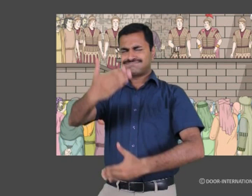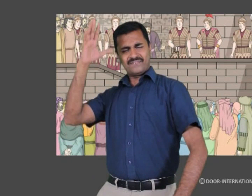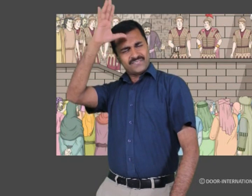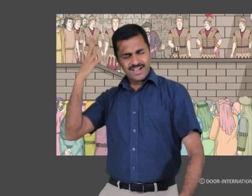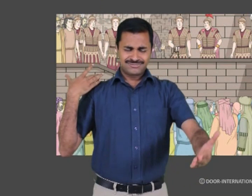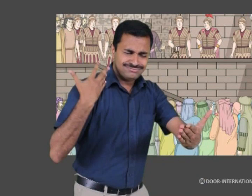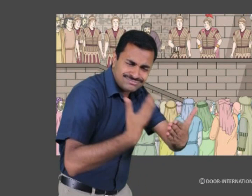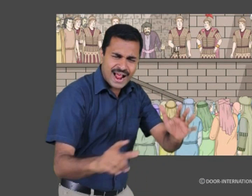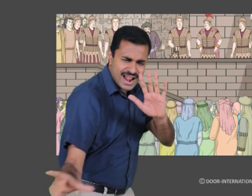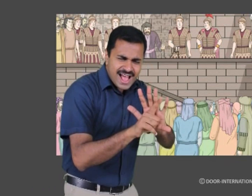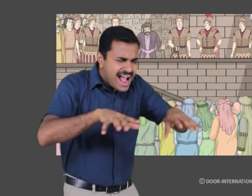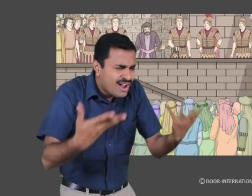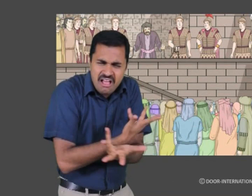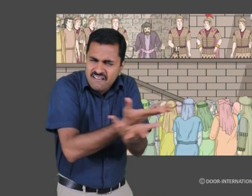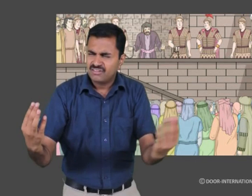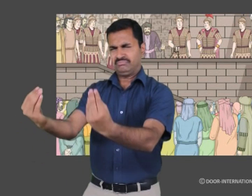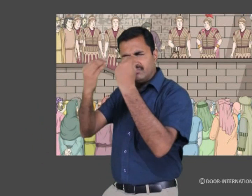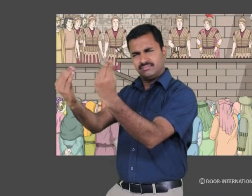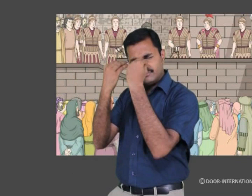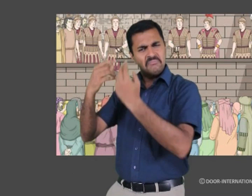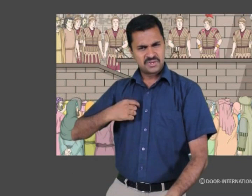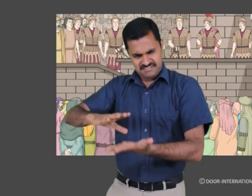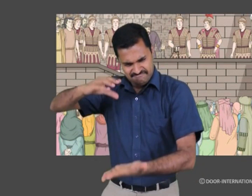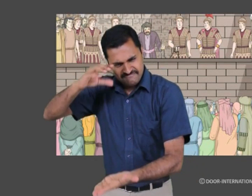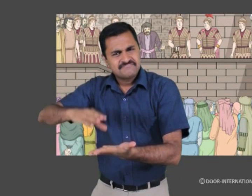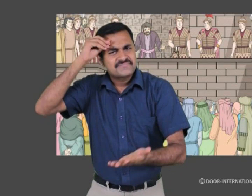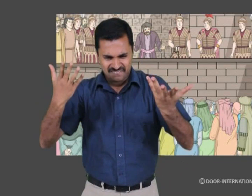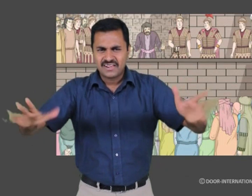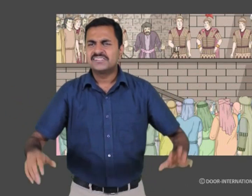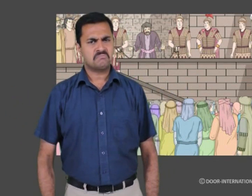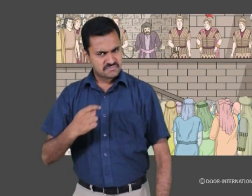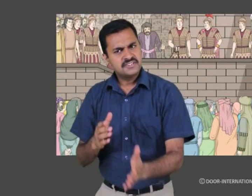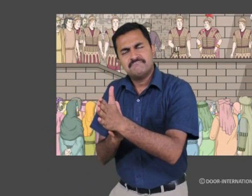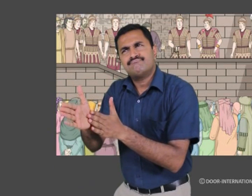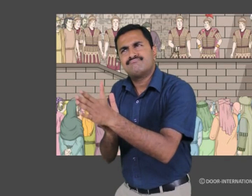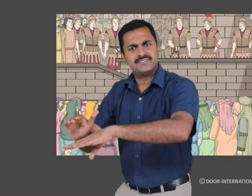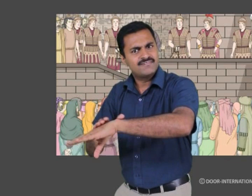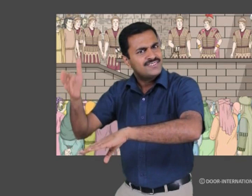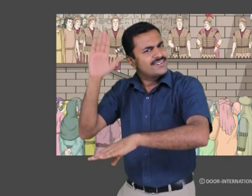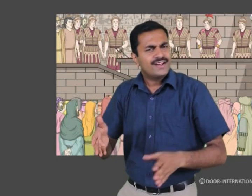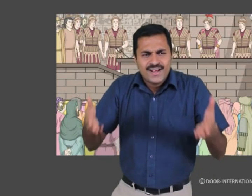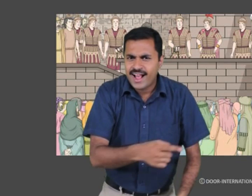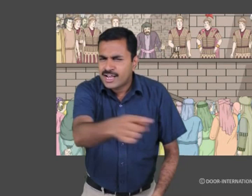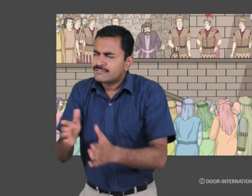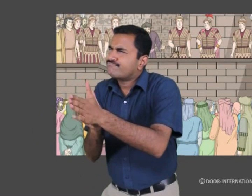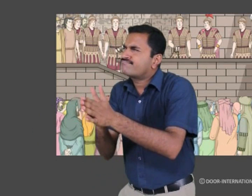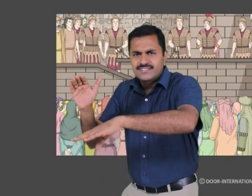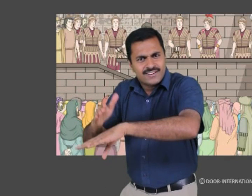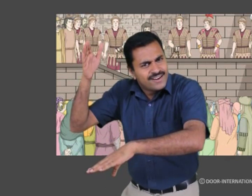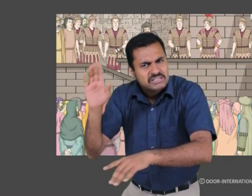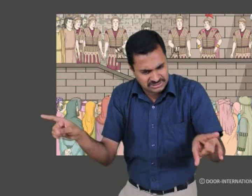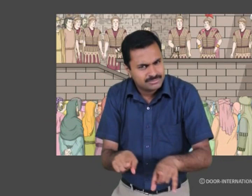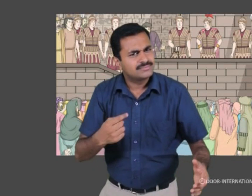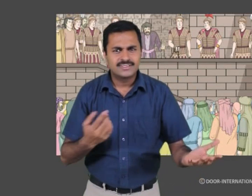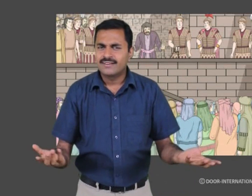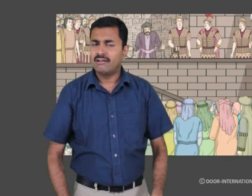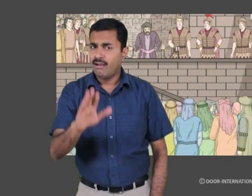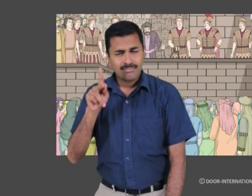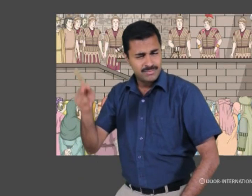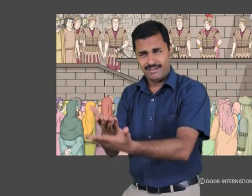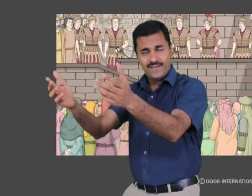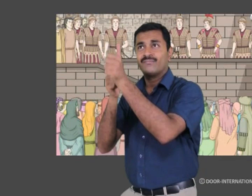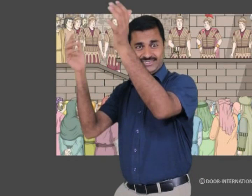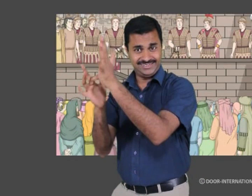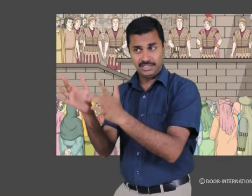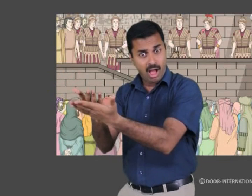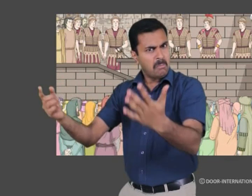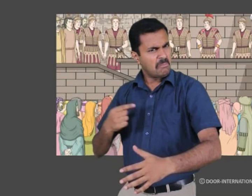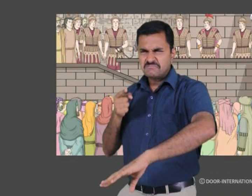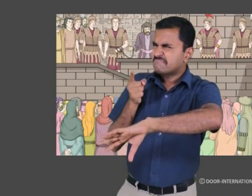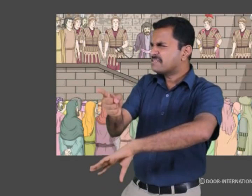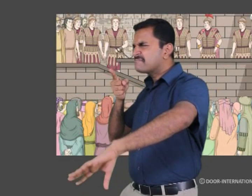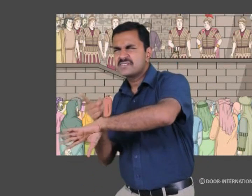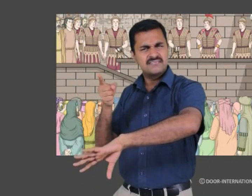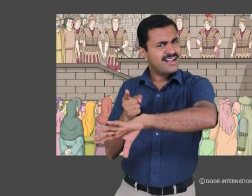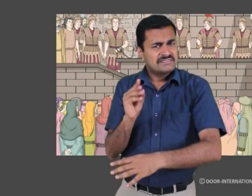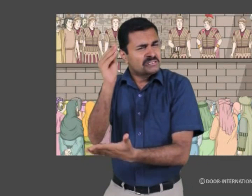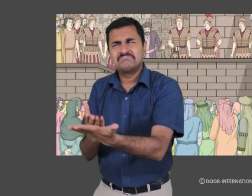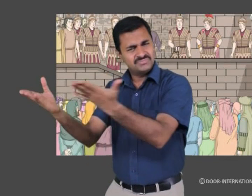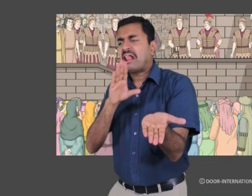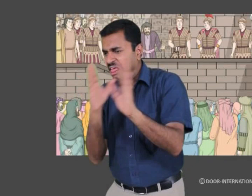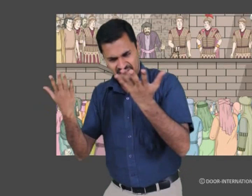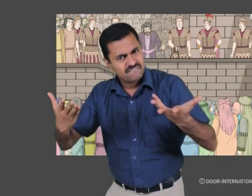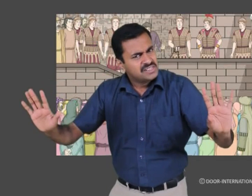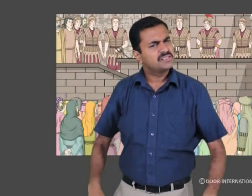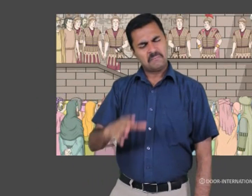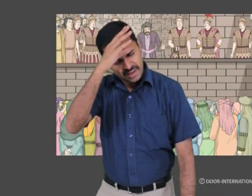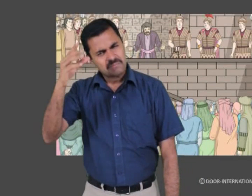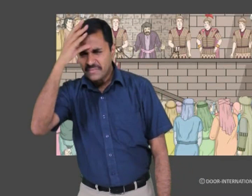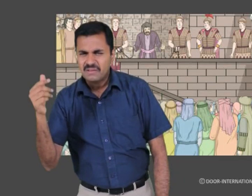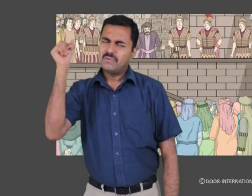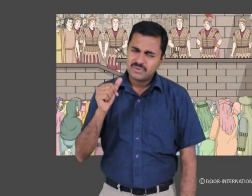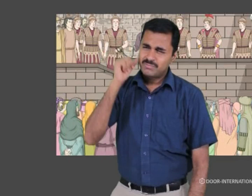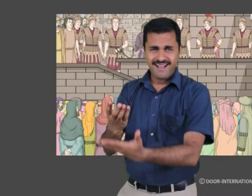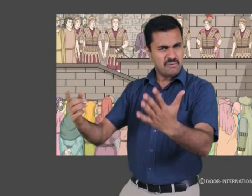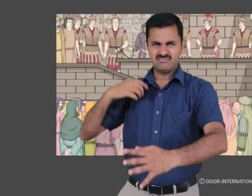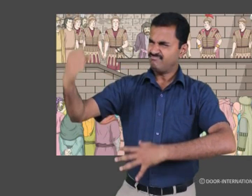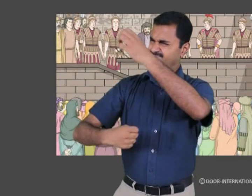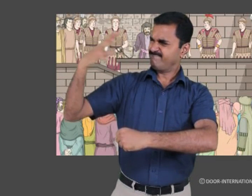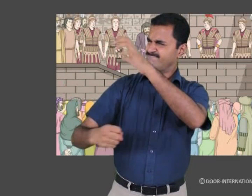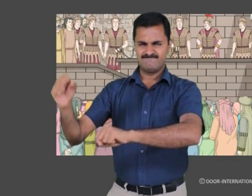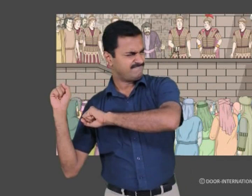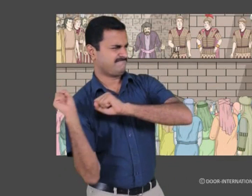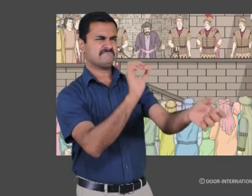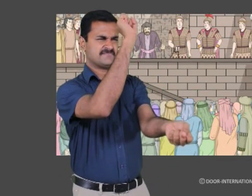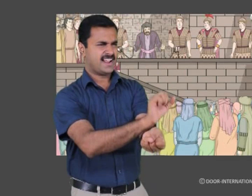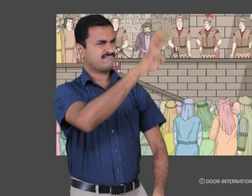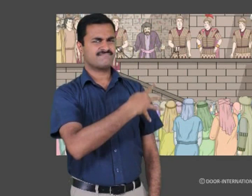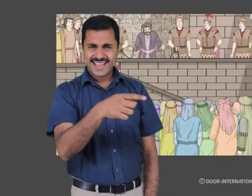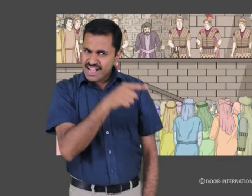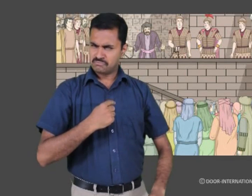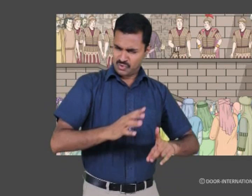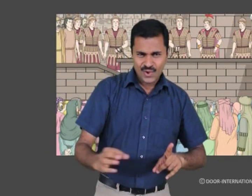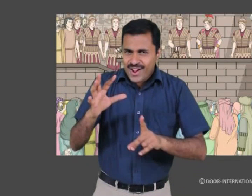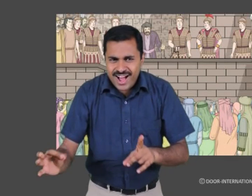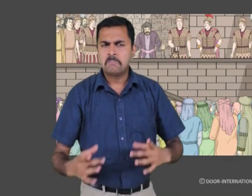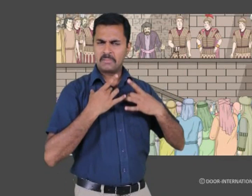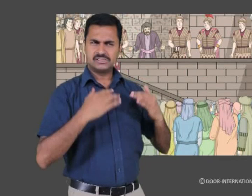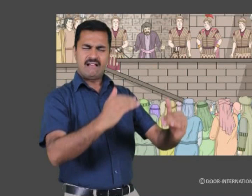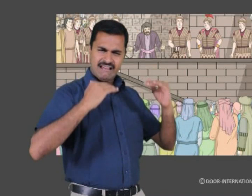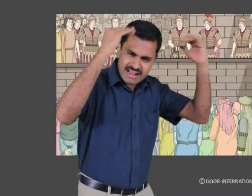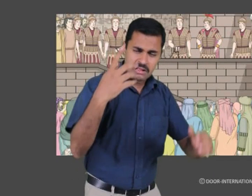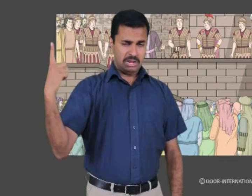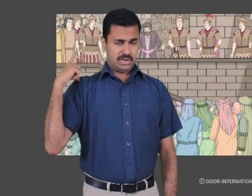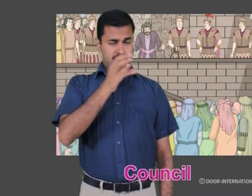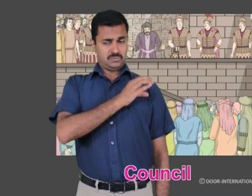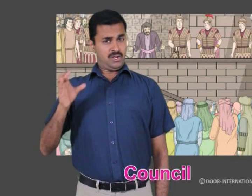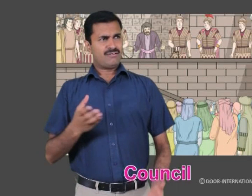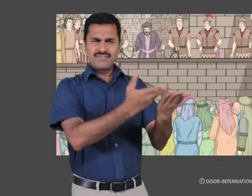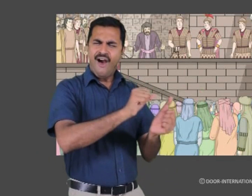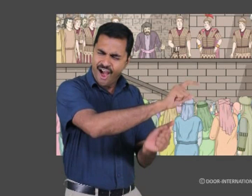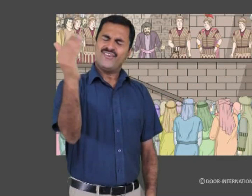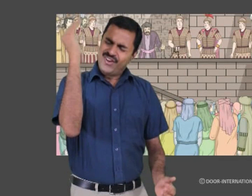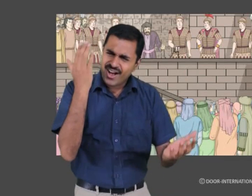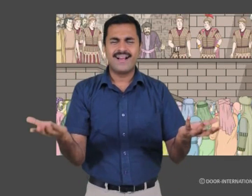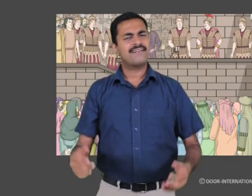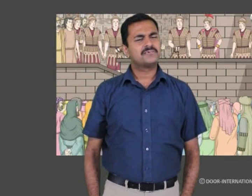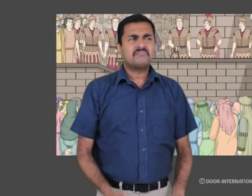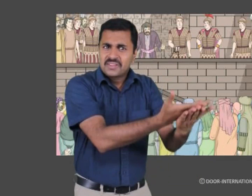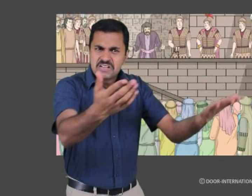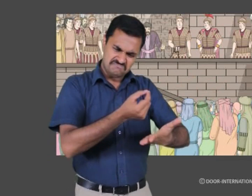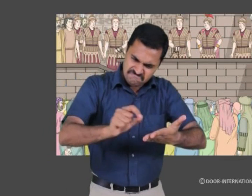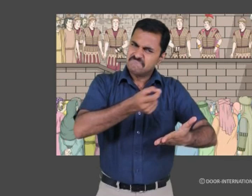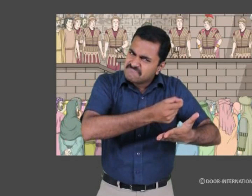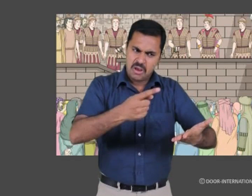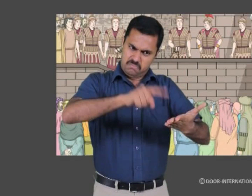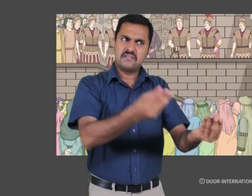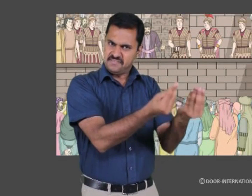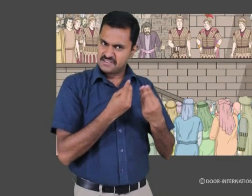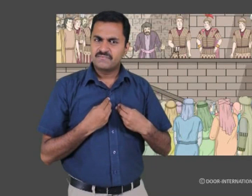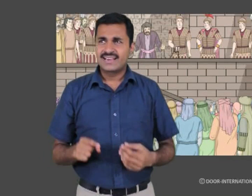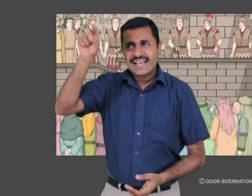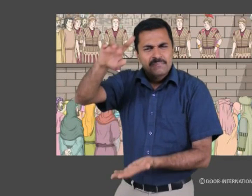I am just as zealous for God as any of you here today. I persecuted this Way even to the death, detaining both men and women and throwing them into prison, as the high priest and the whole Council can testify about me.